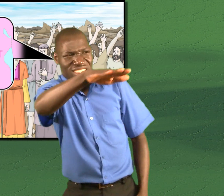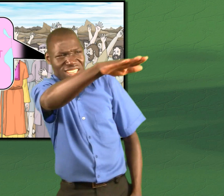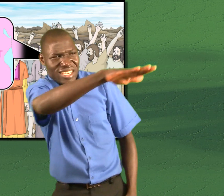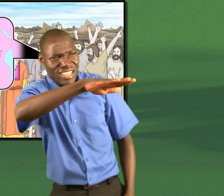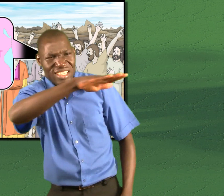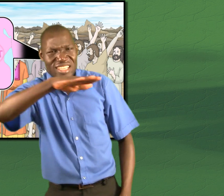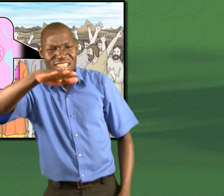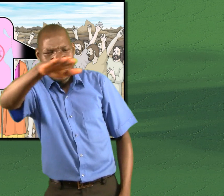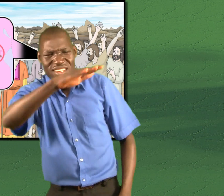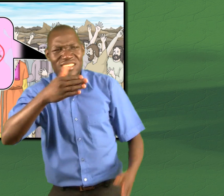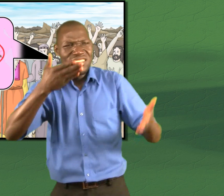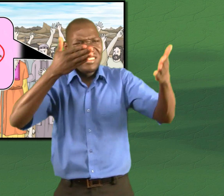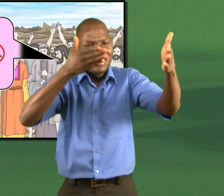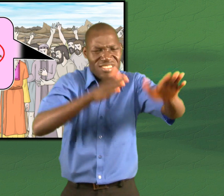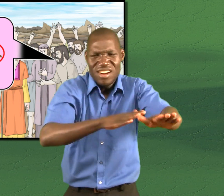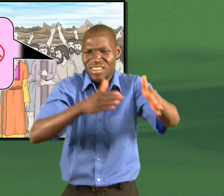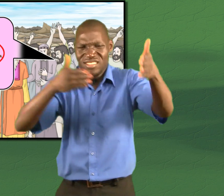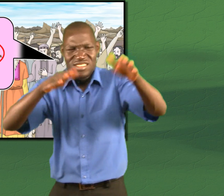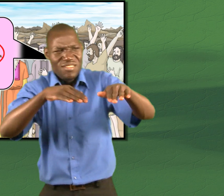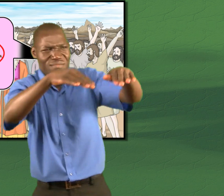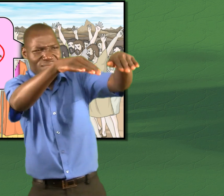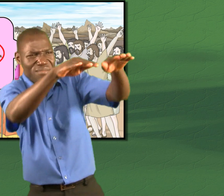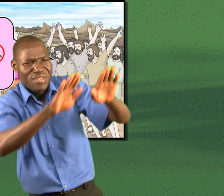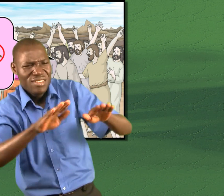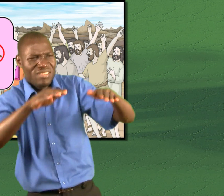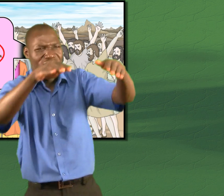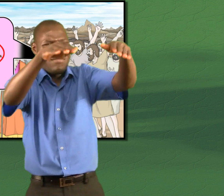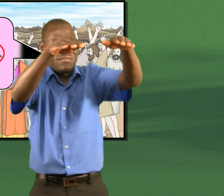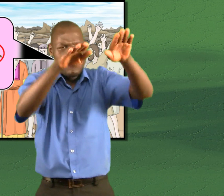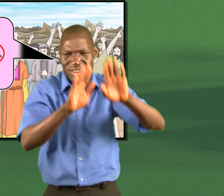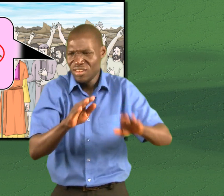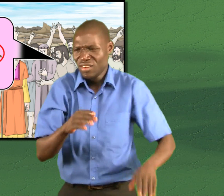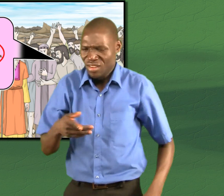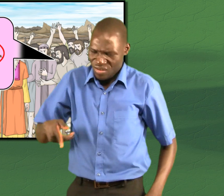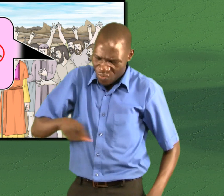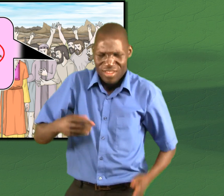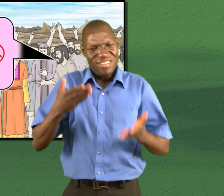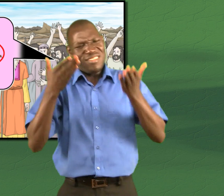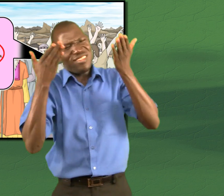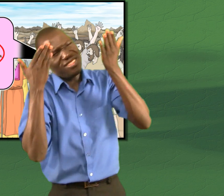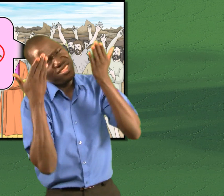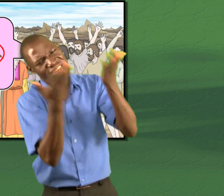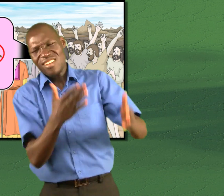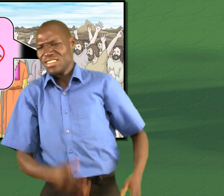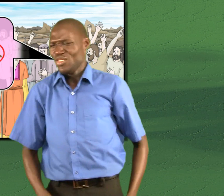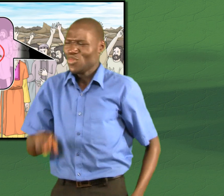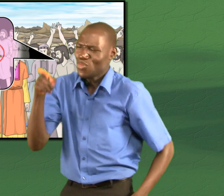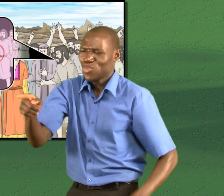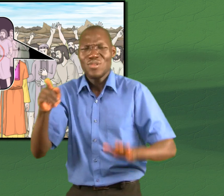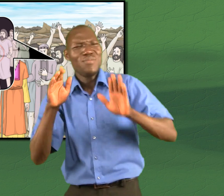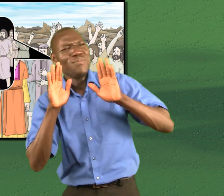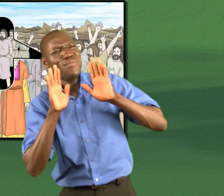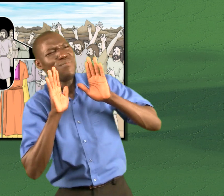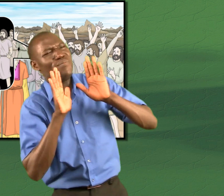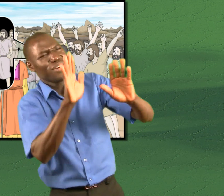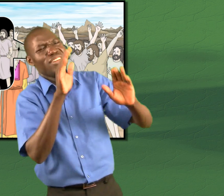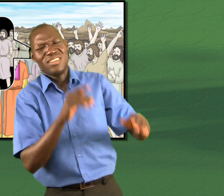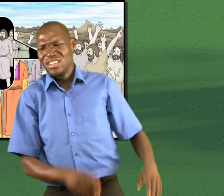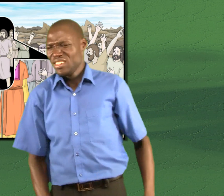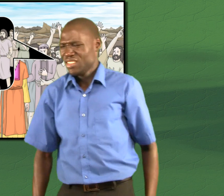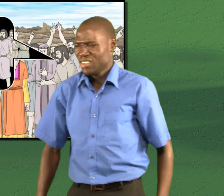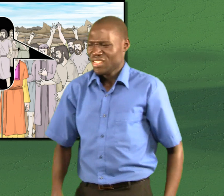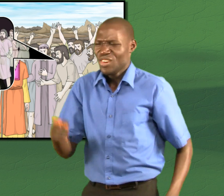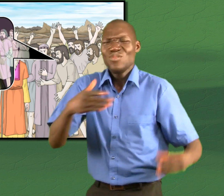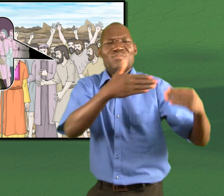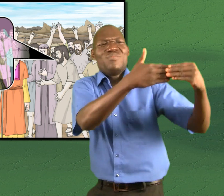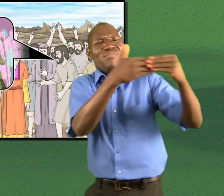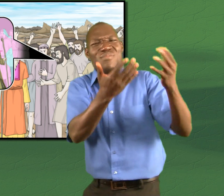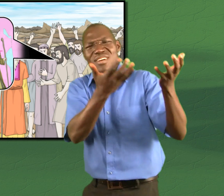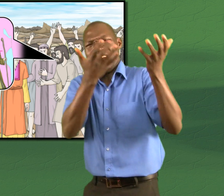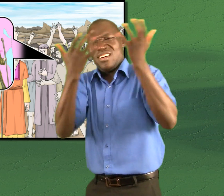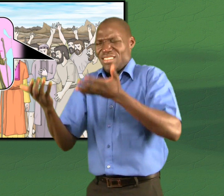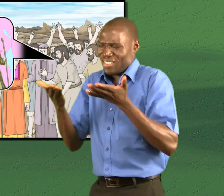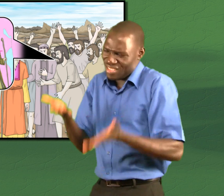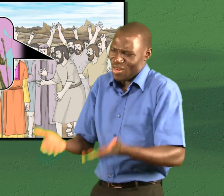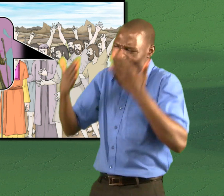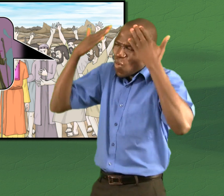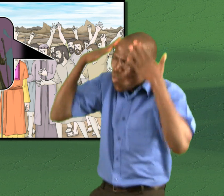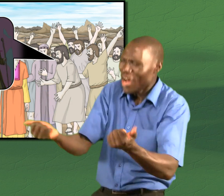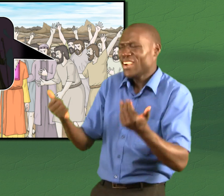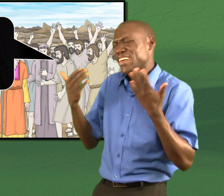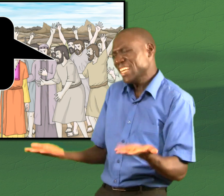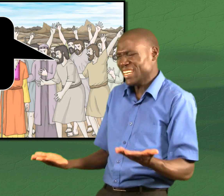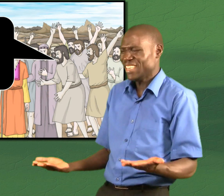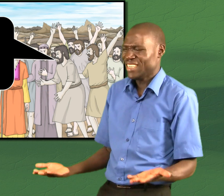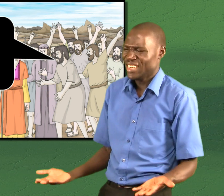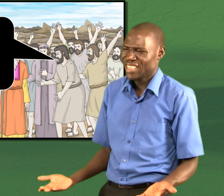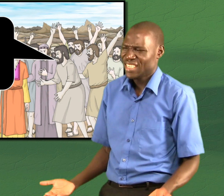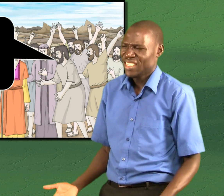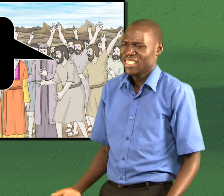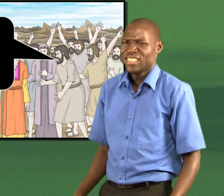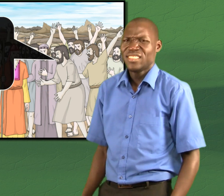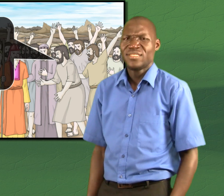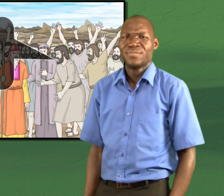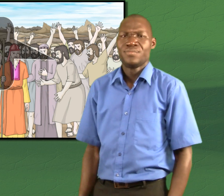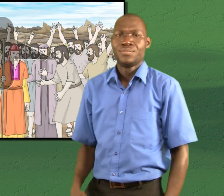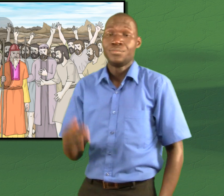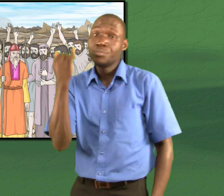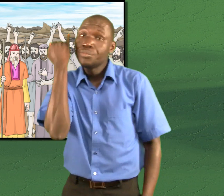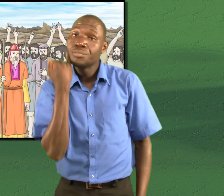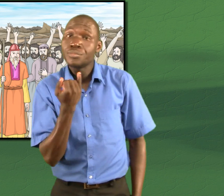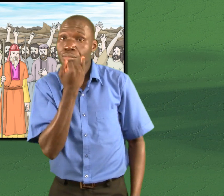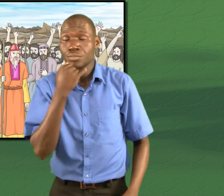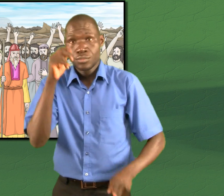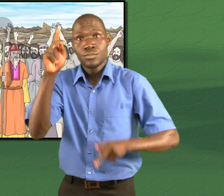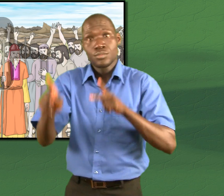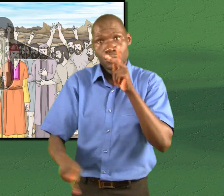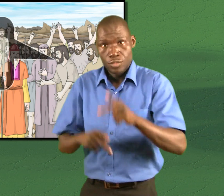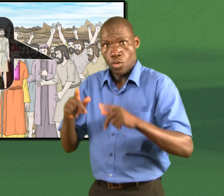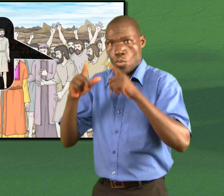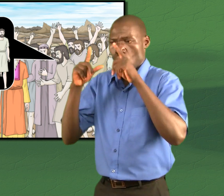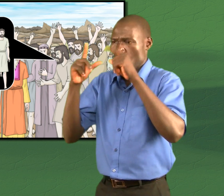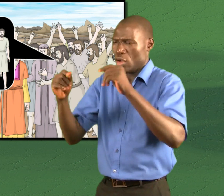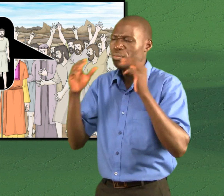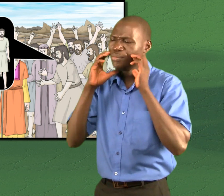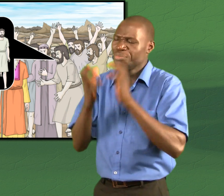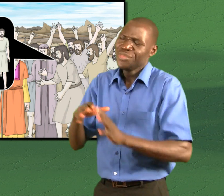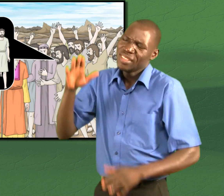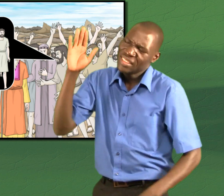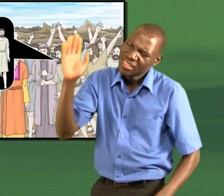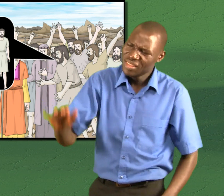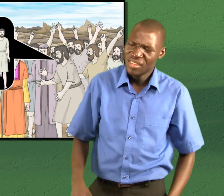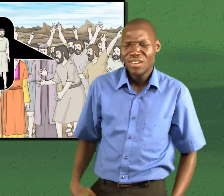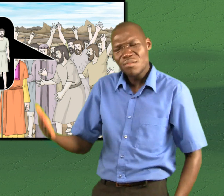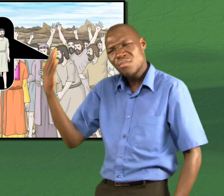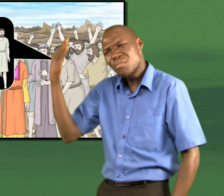What have you done to us by bringing us out of Egypt?